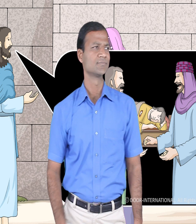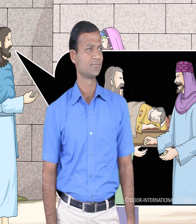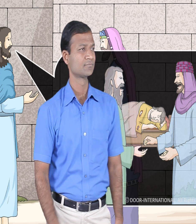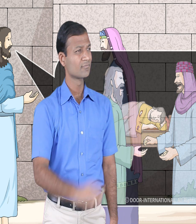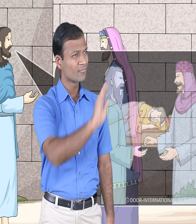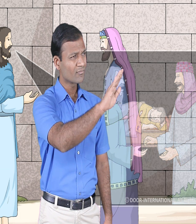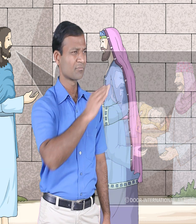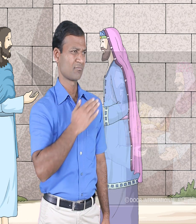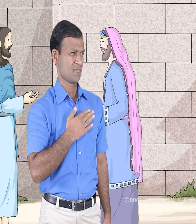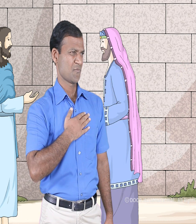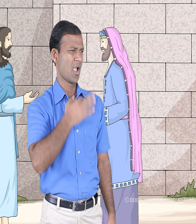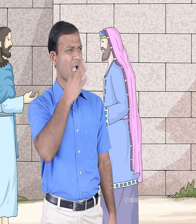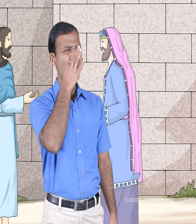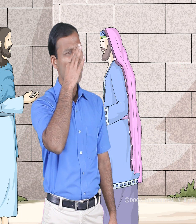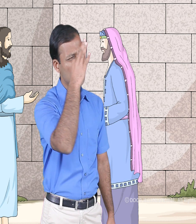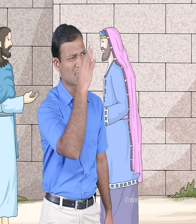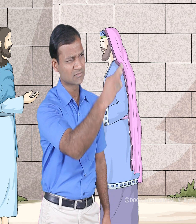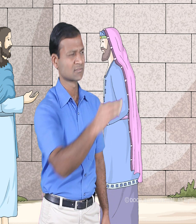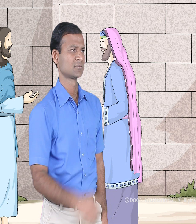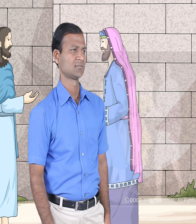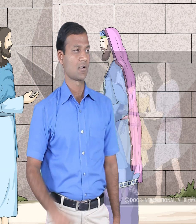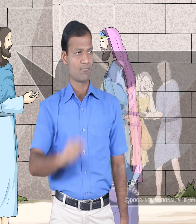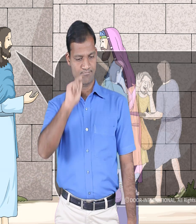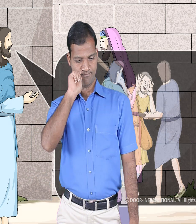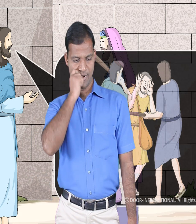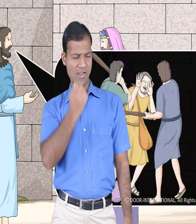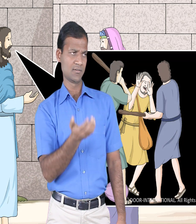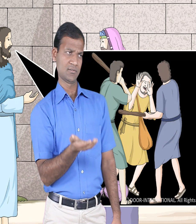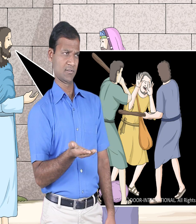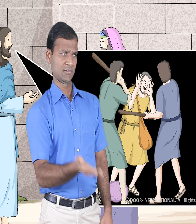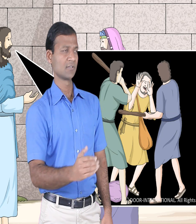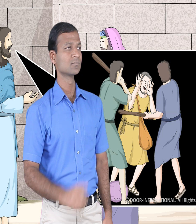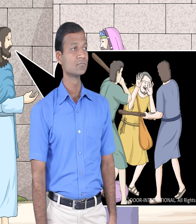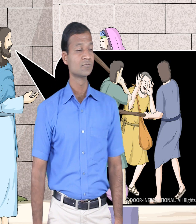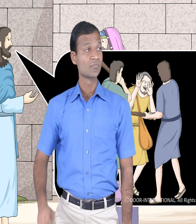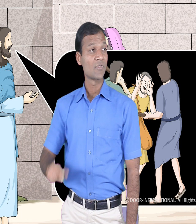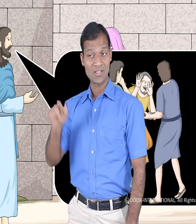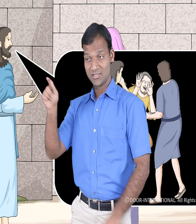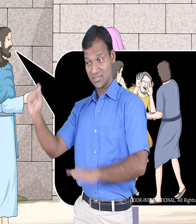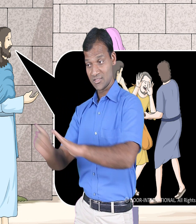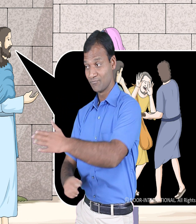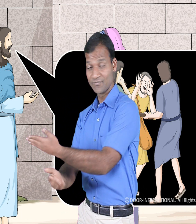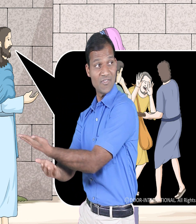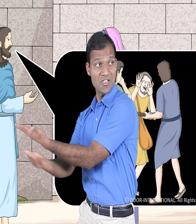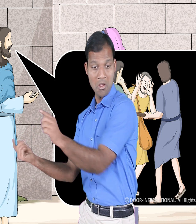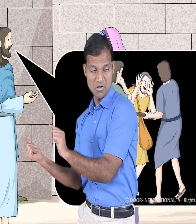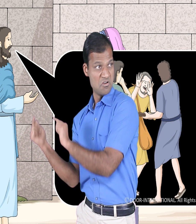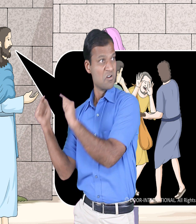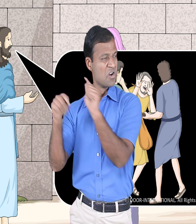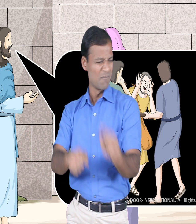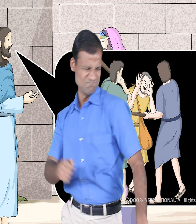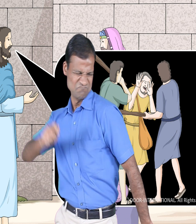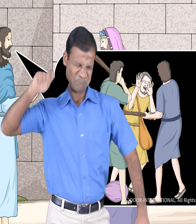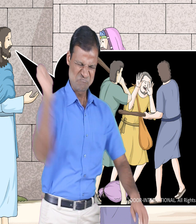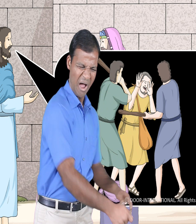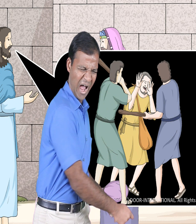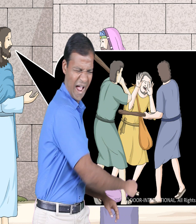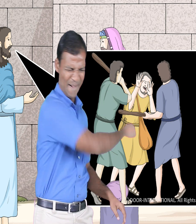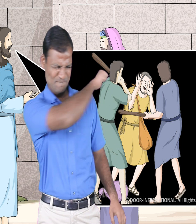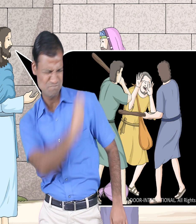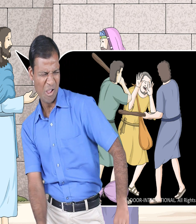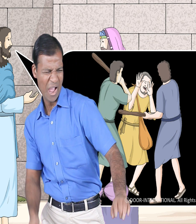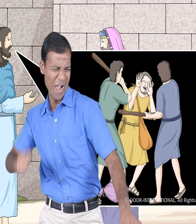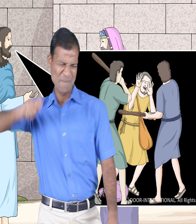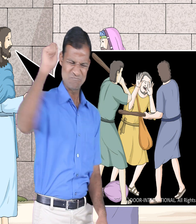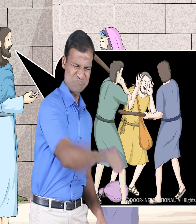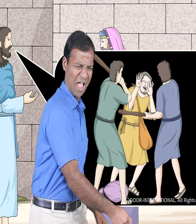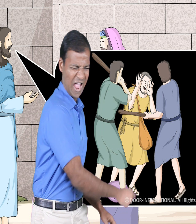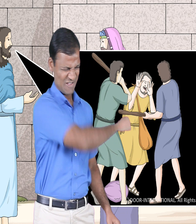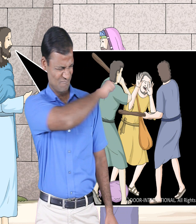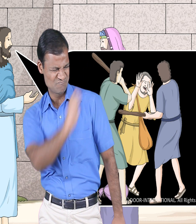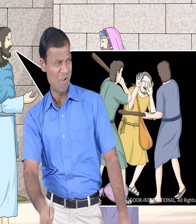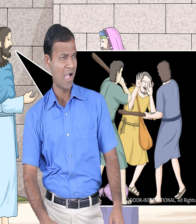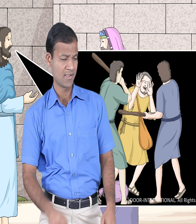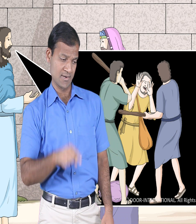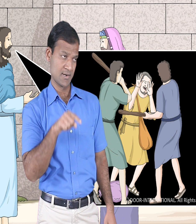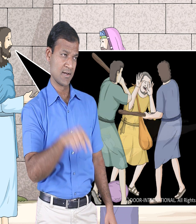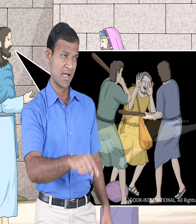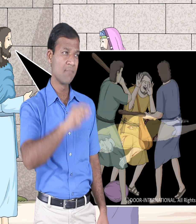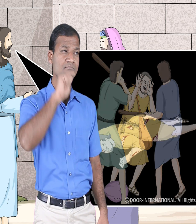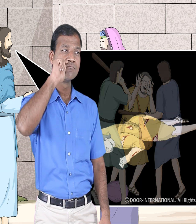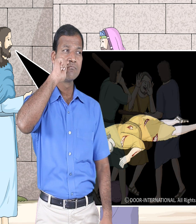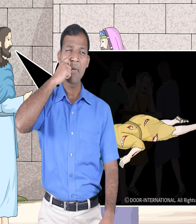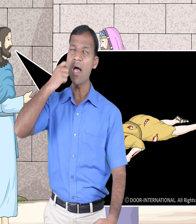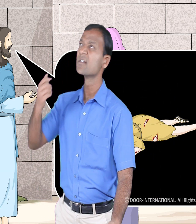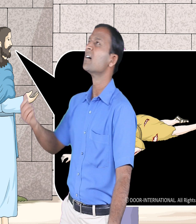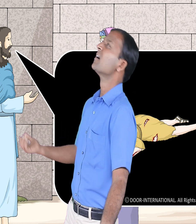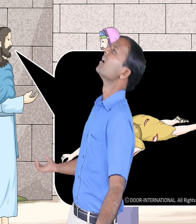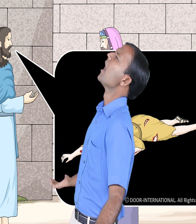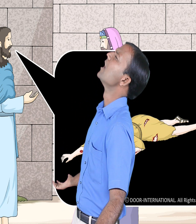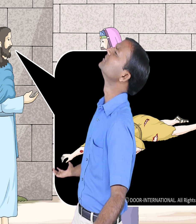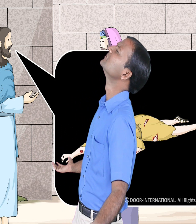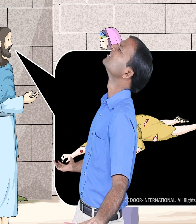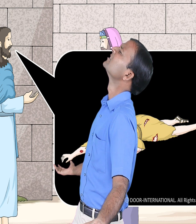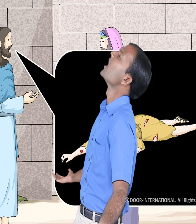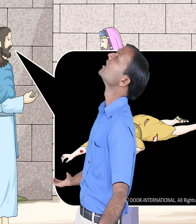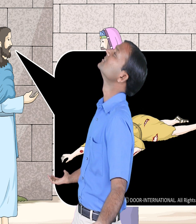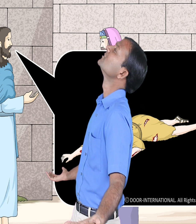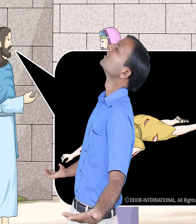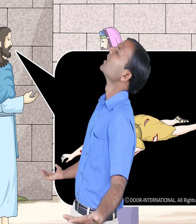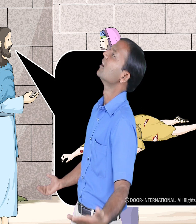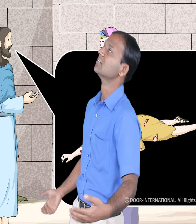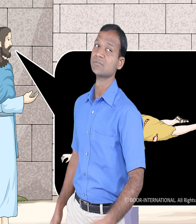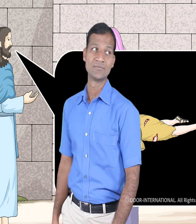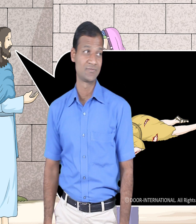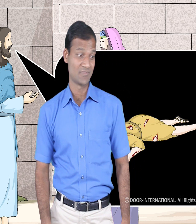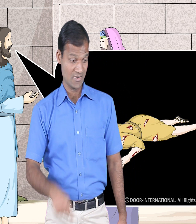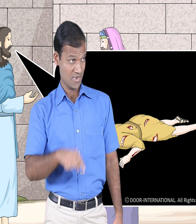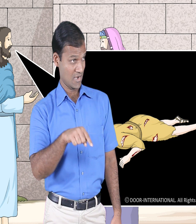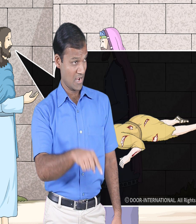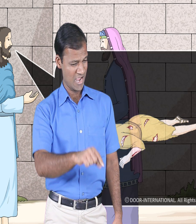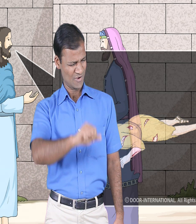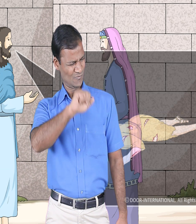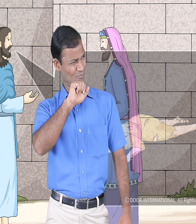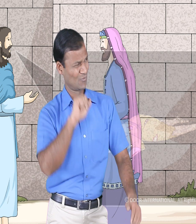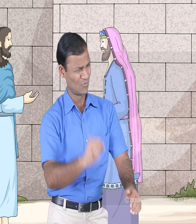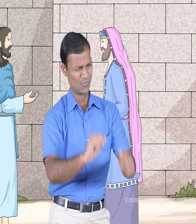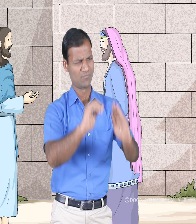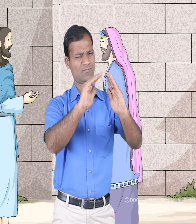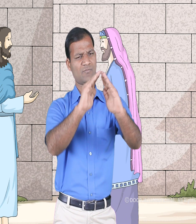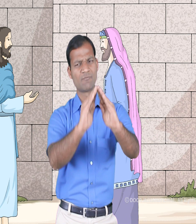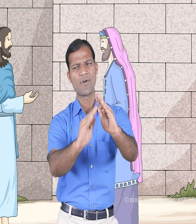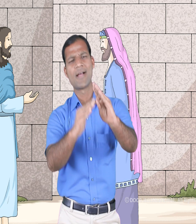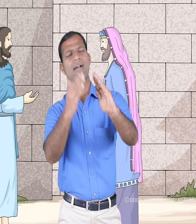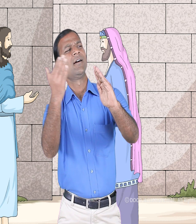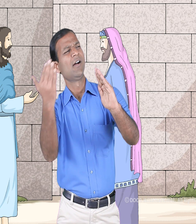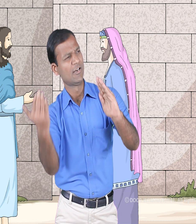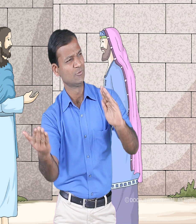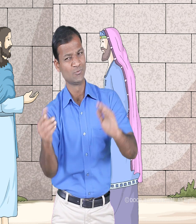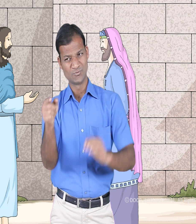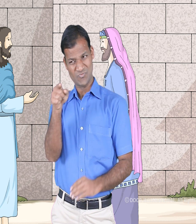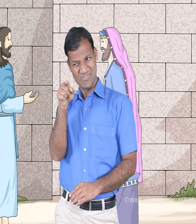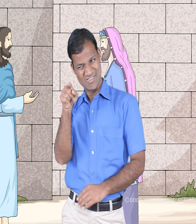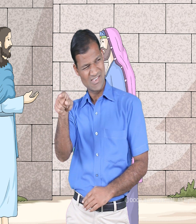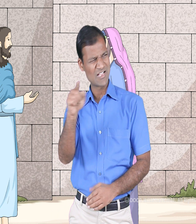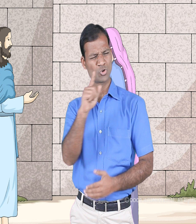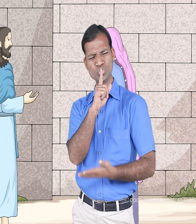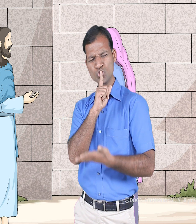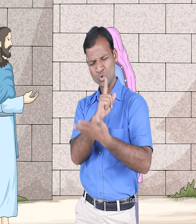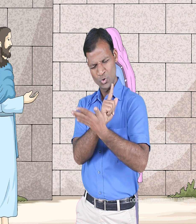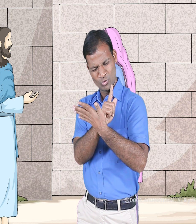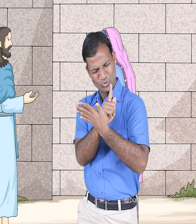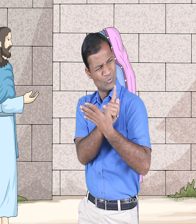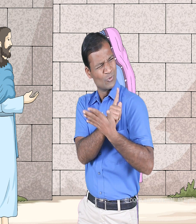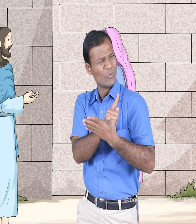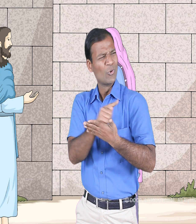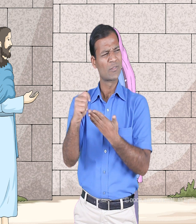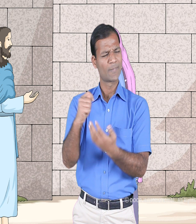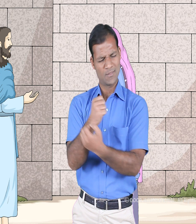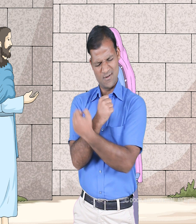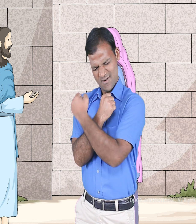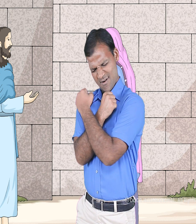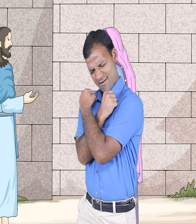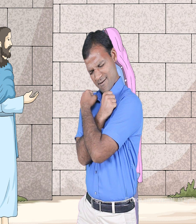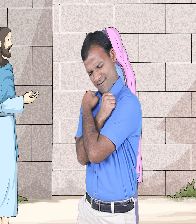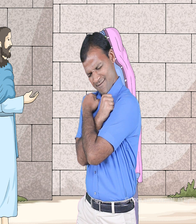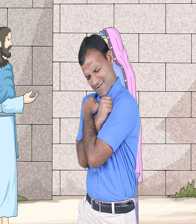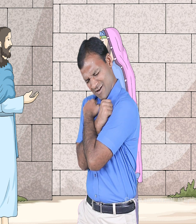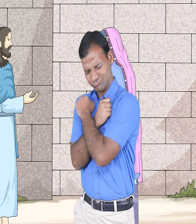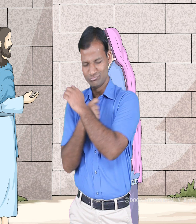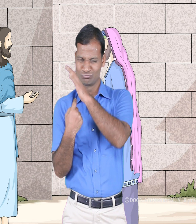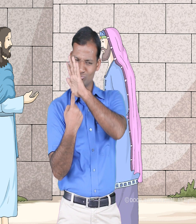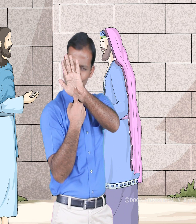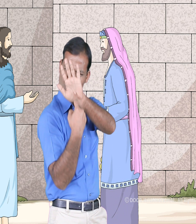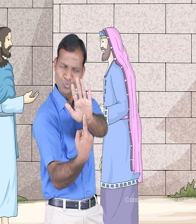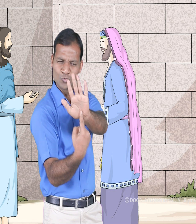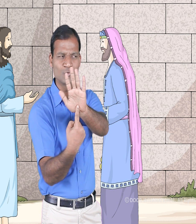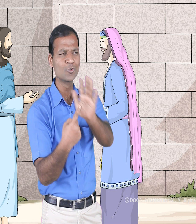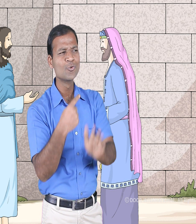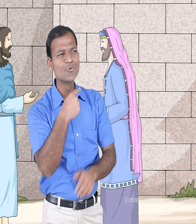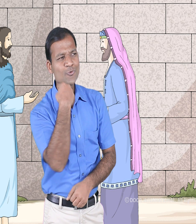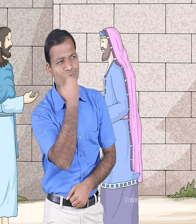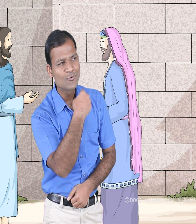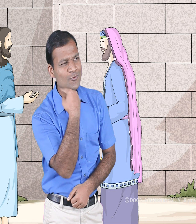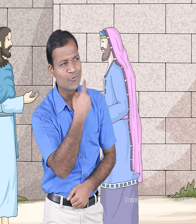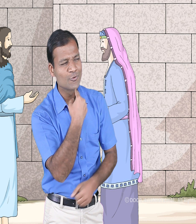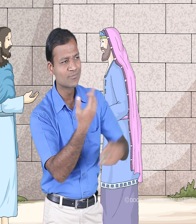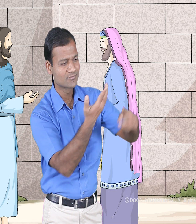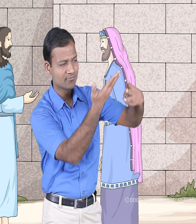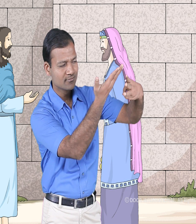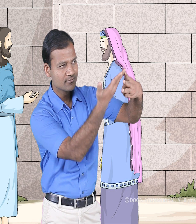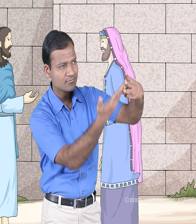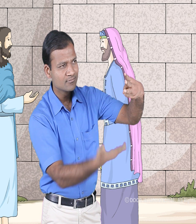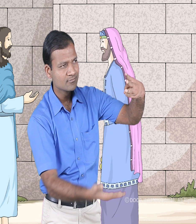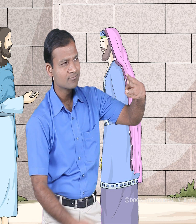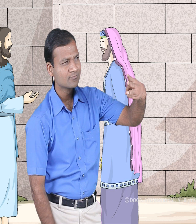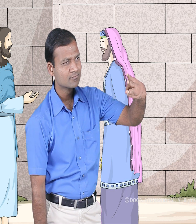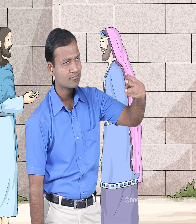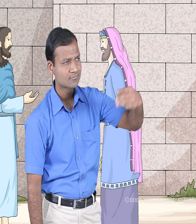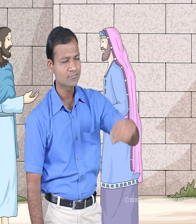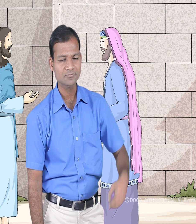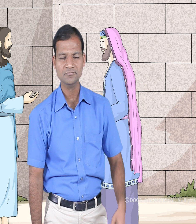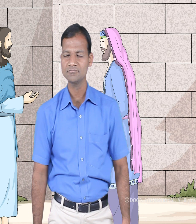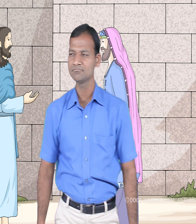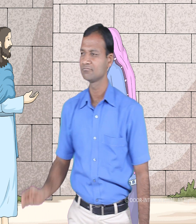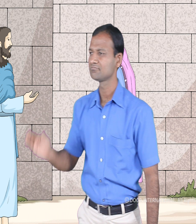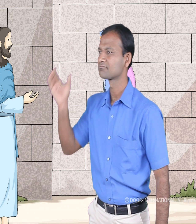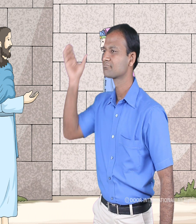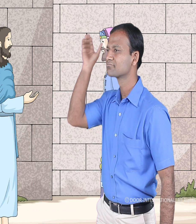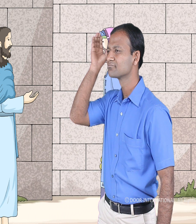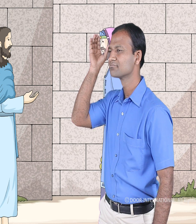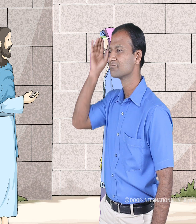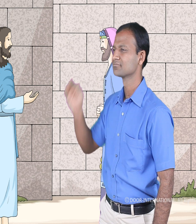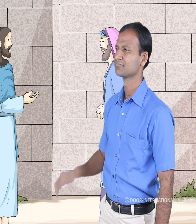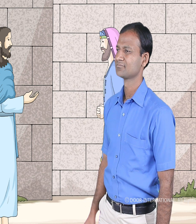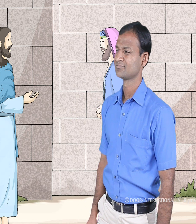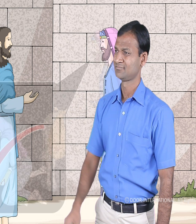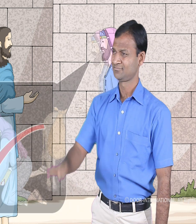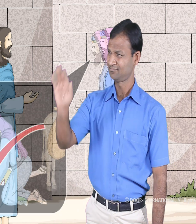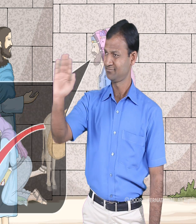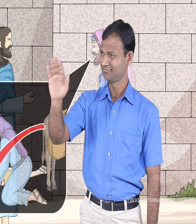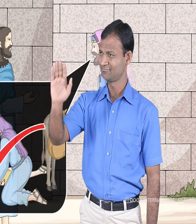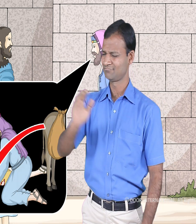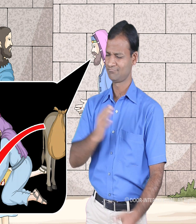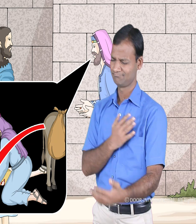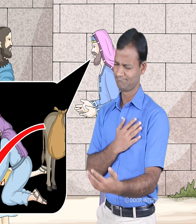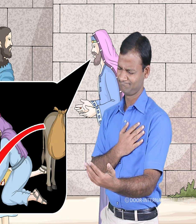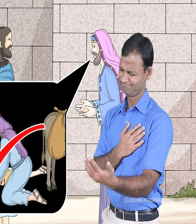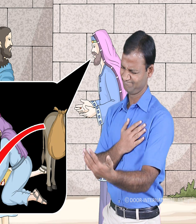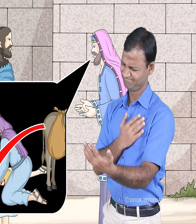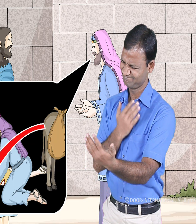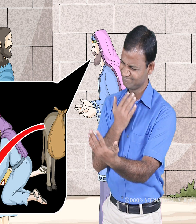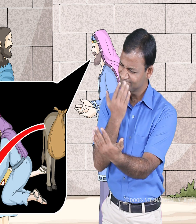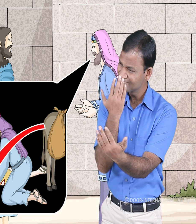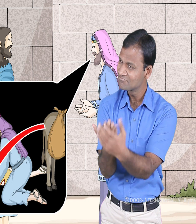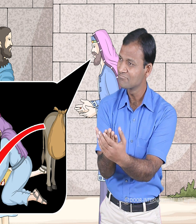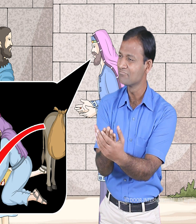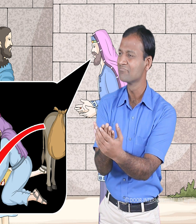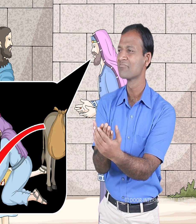Which of these three do you think was a neighbor to the man who fell into the hands of robbers?”